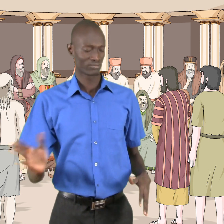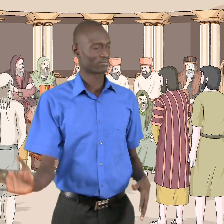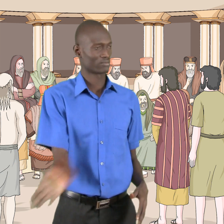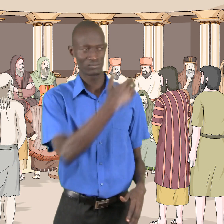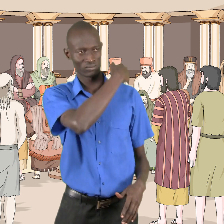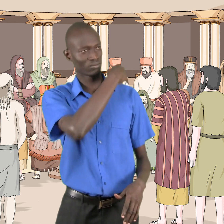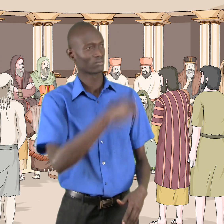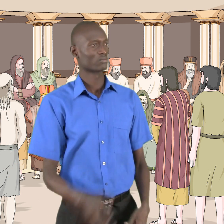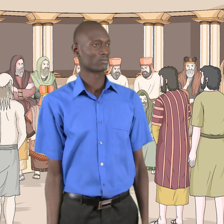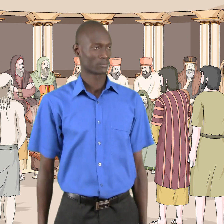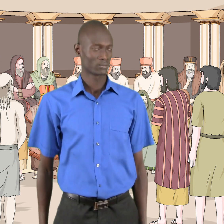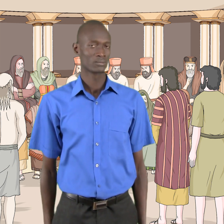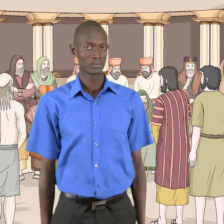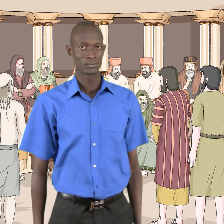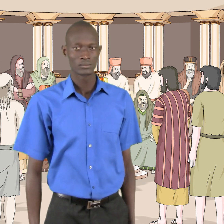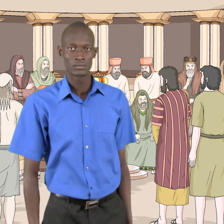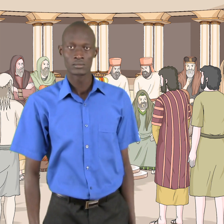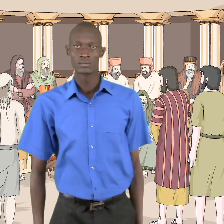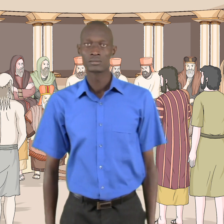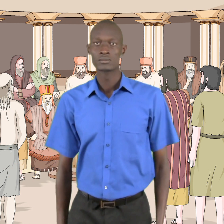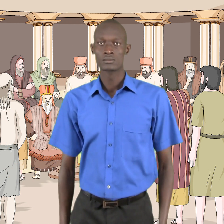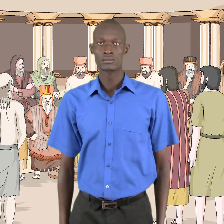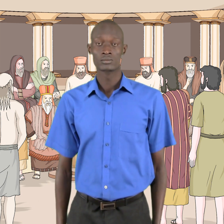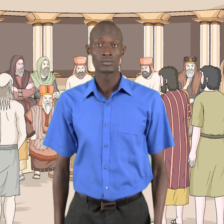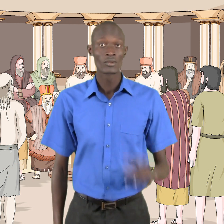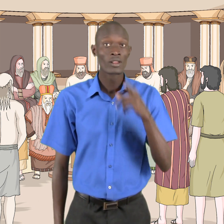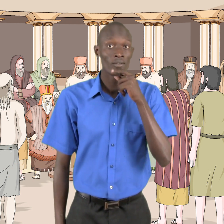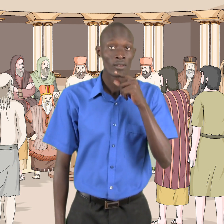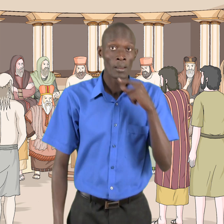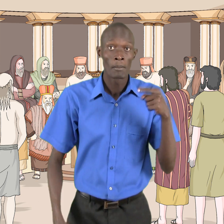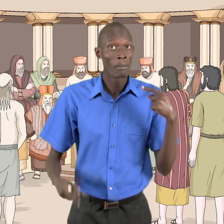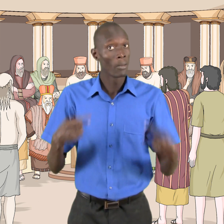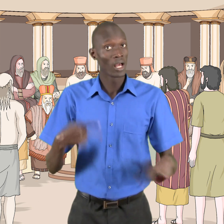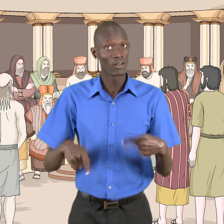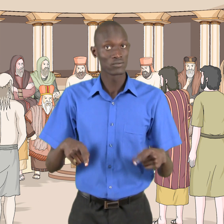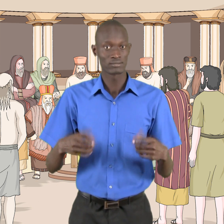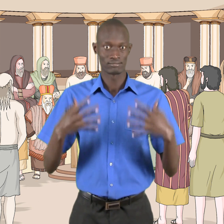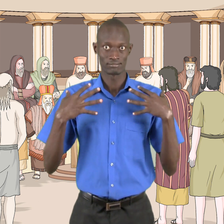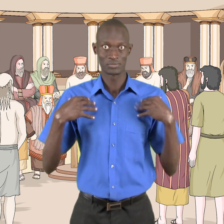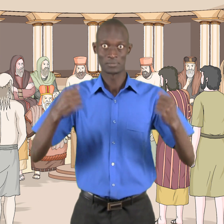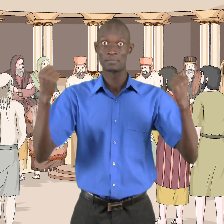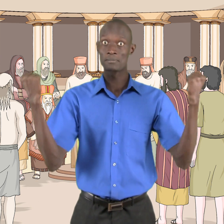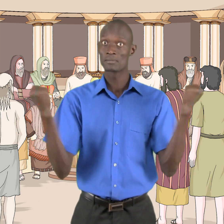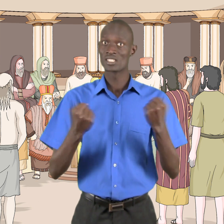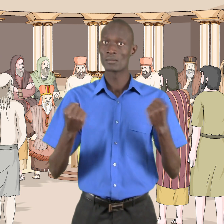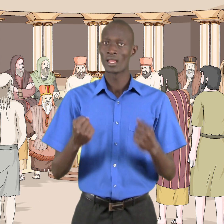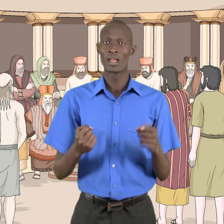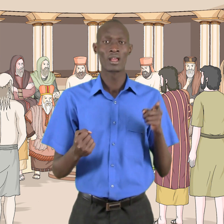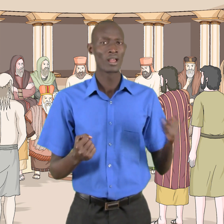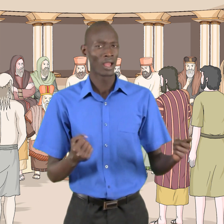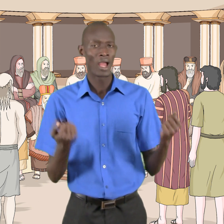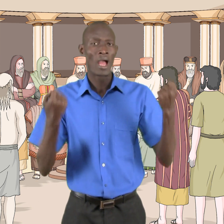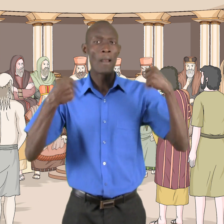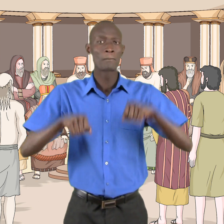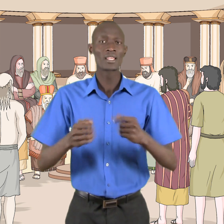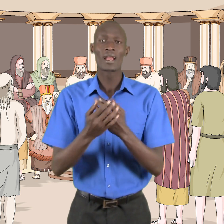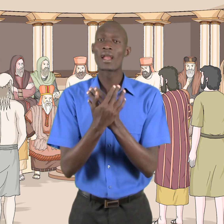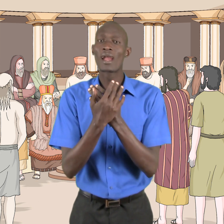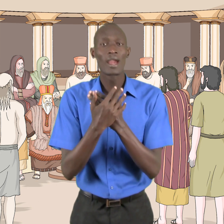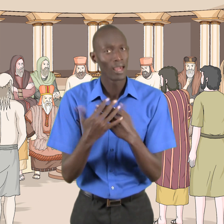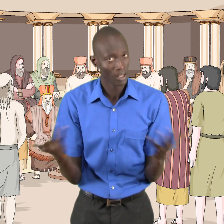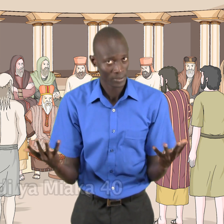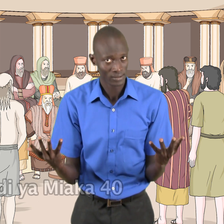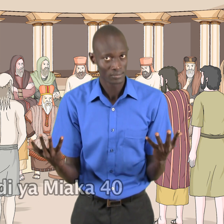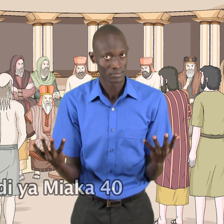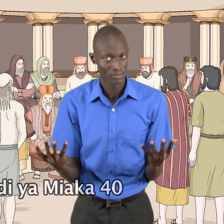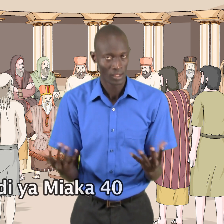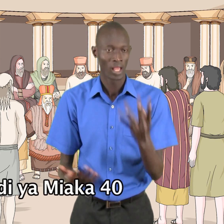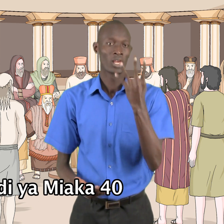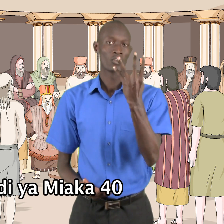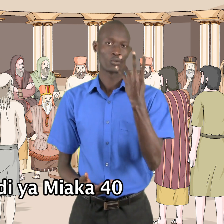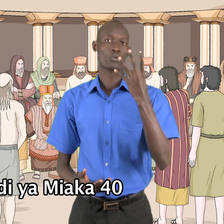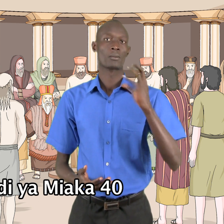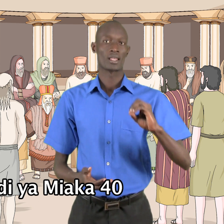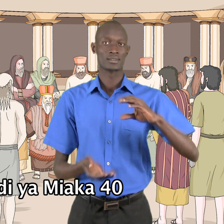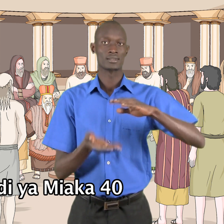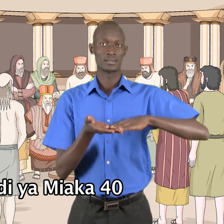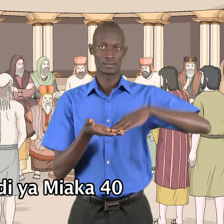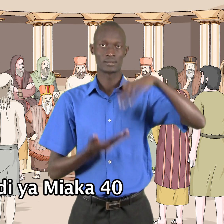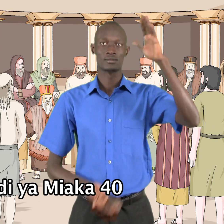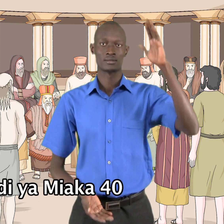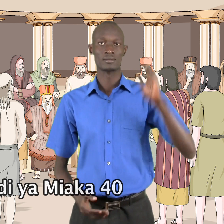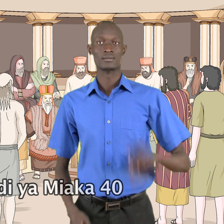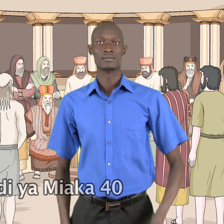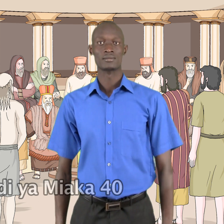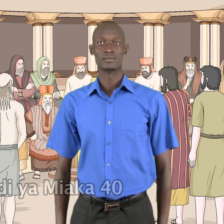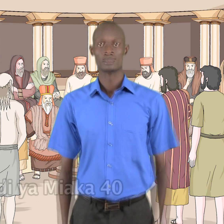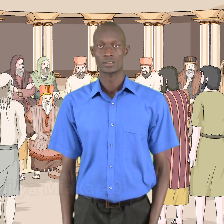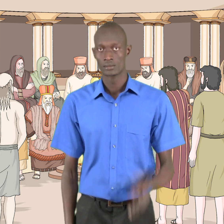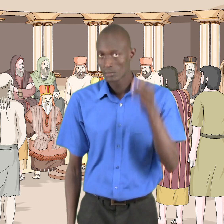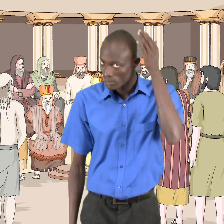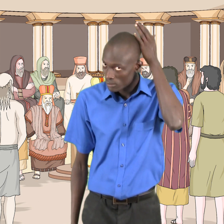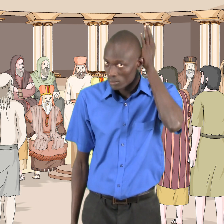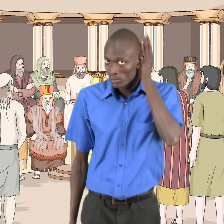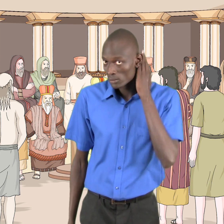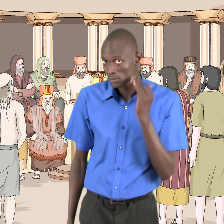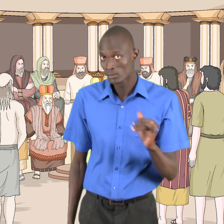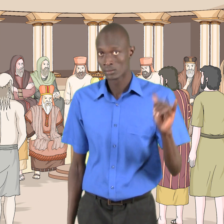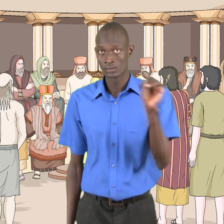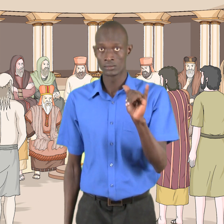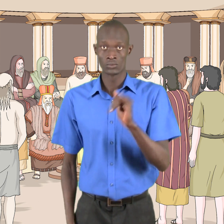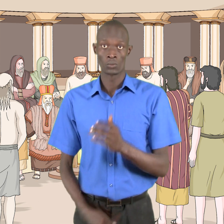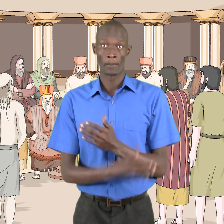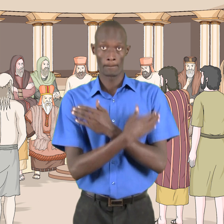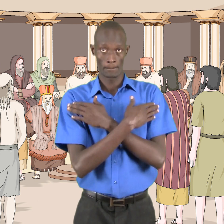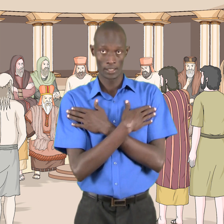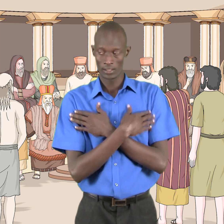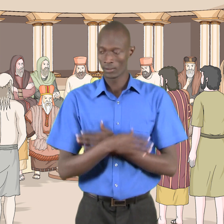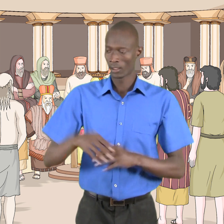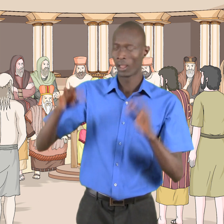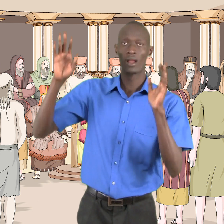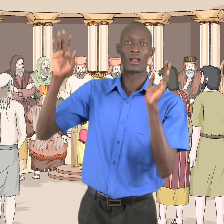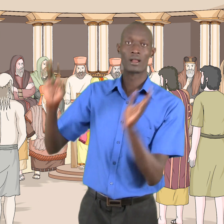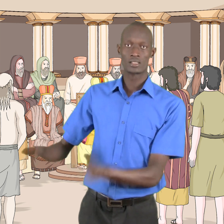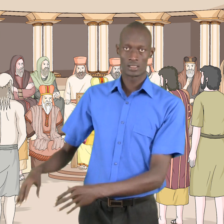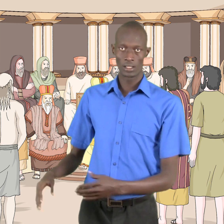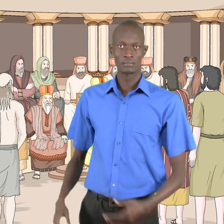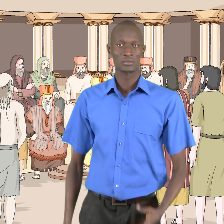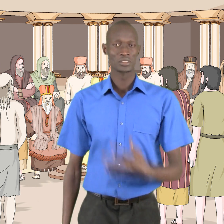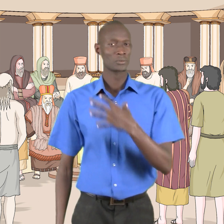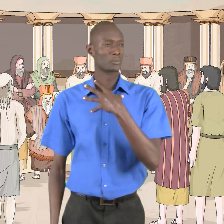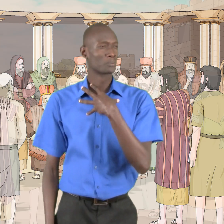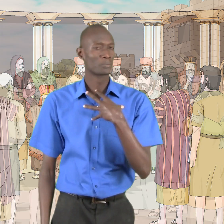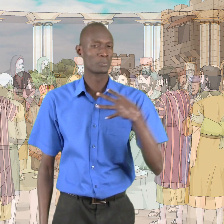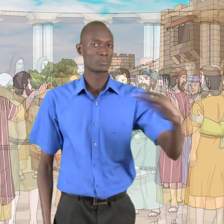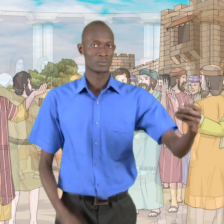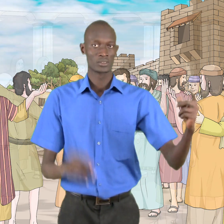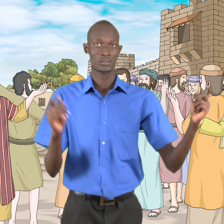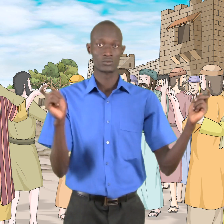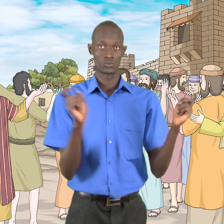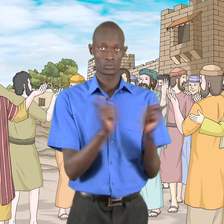For the man who was miraculously healed was over forty years old.